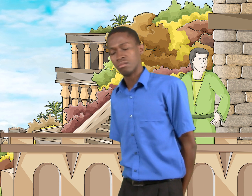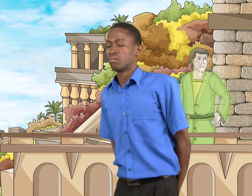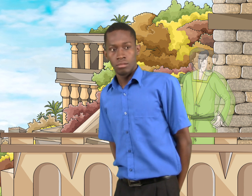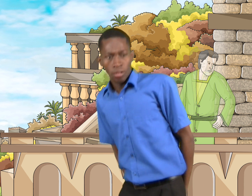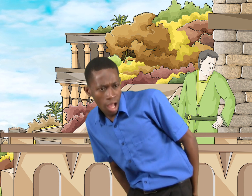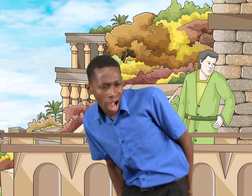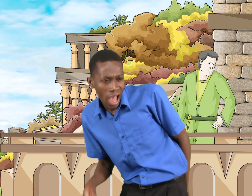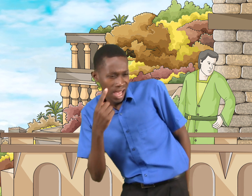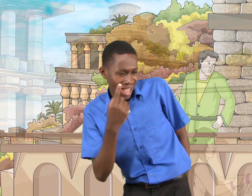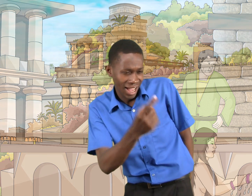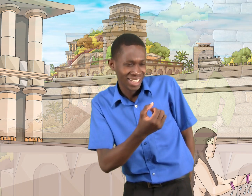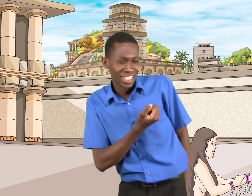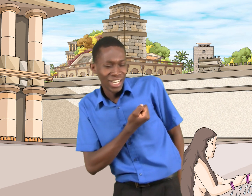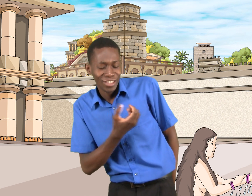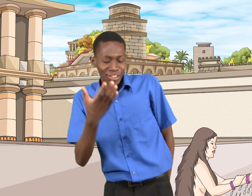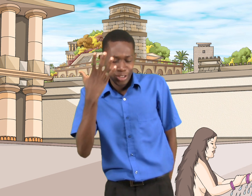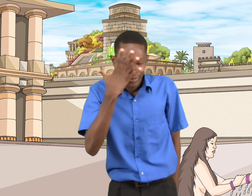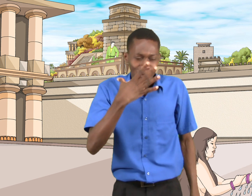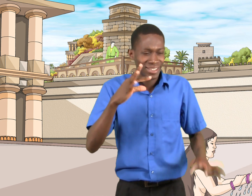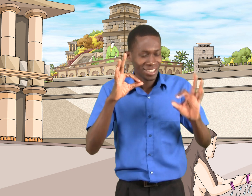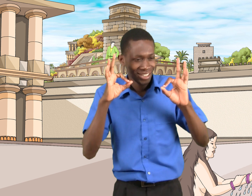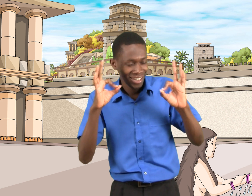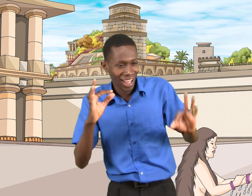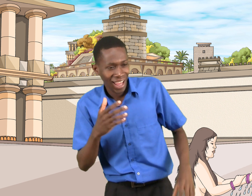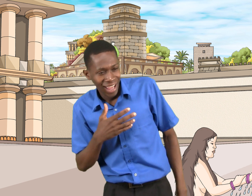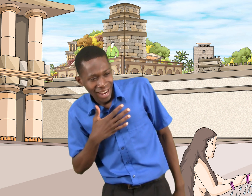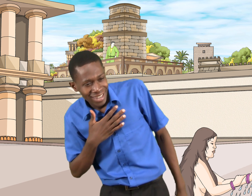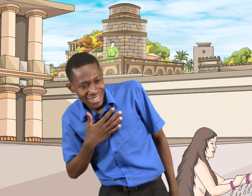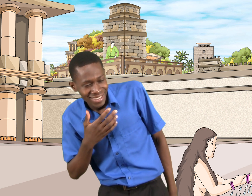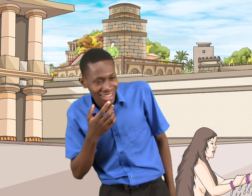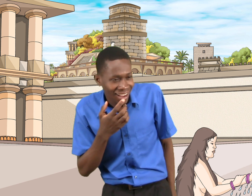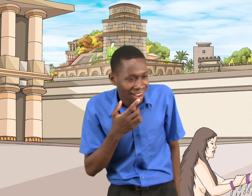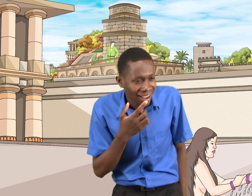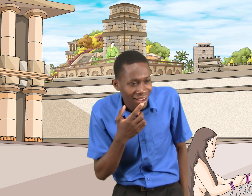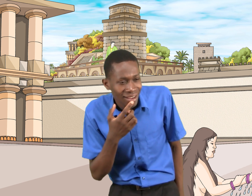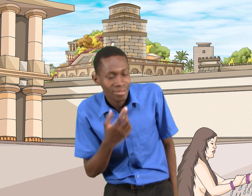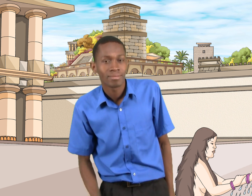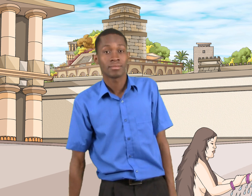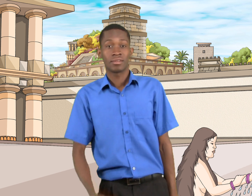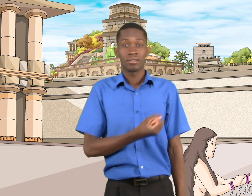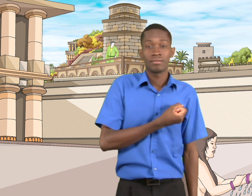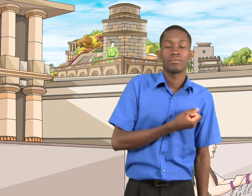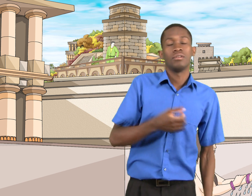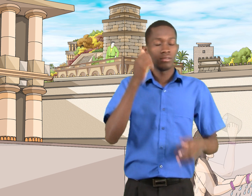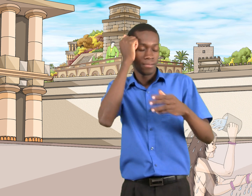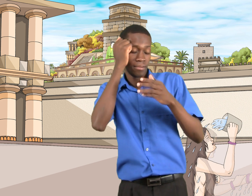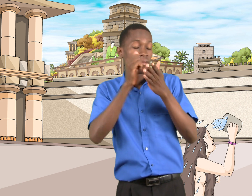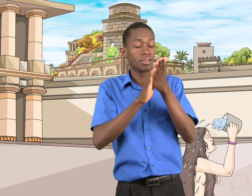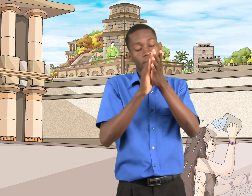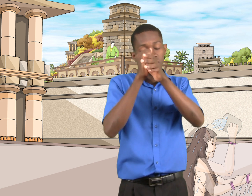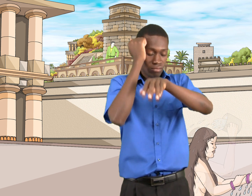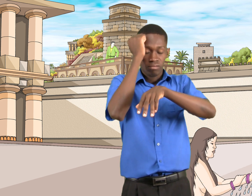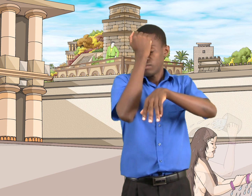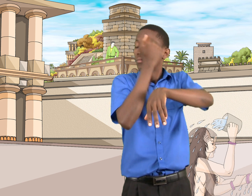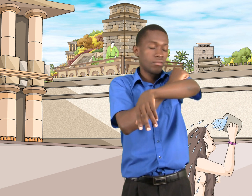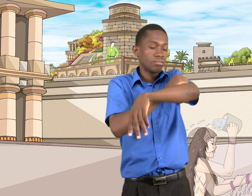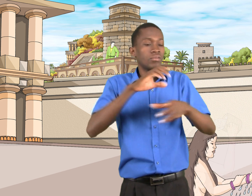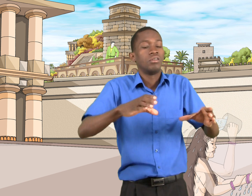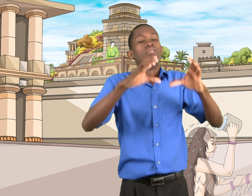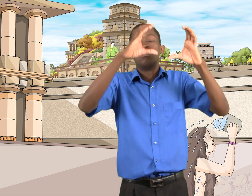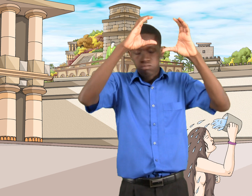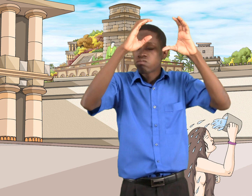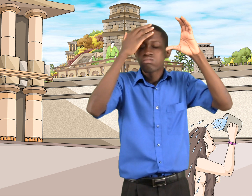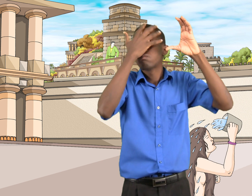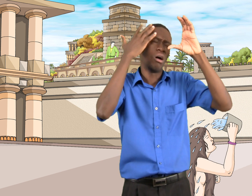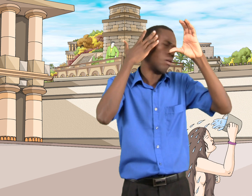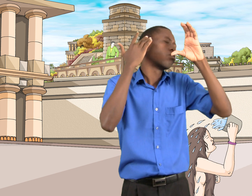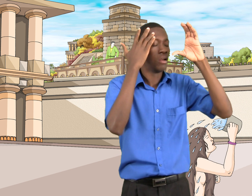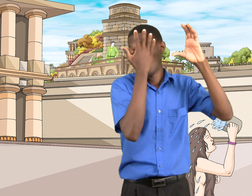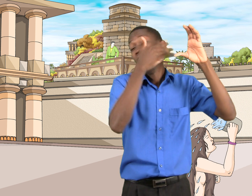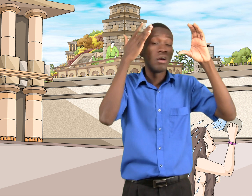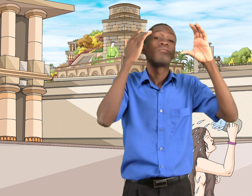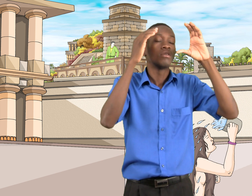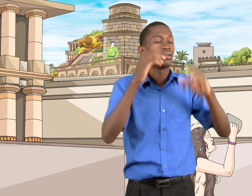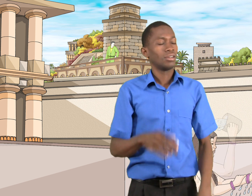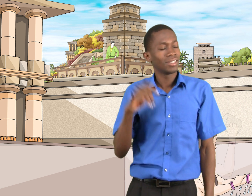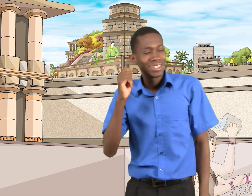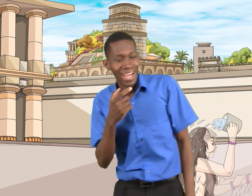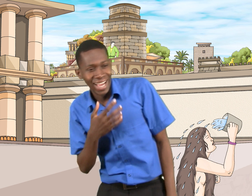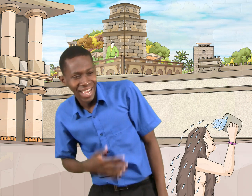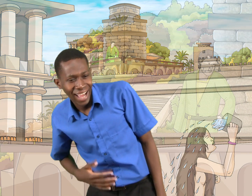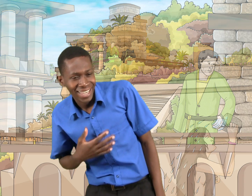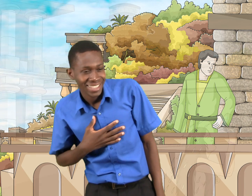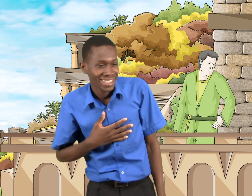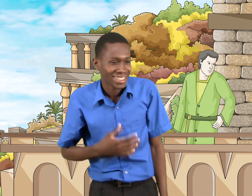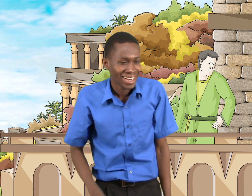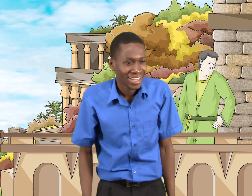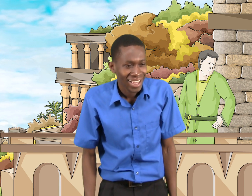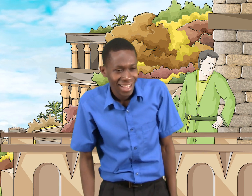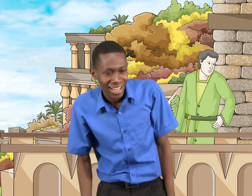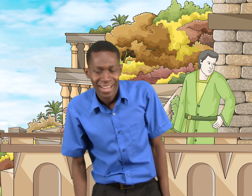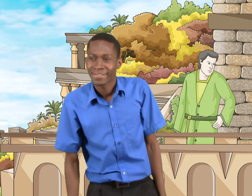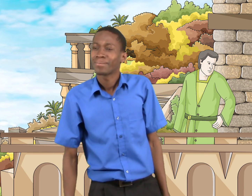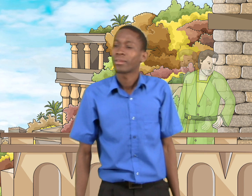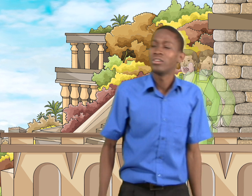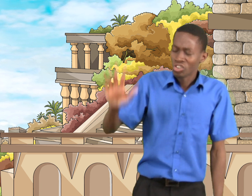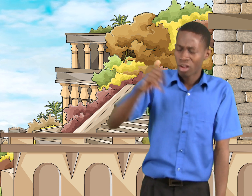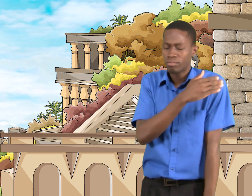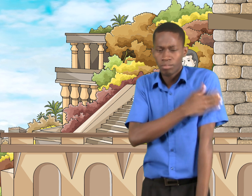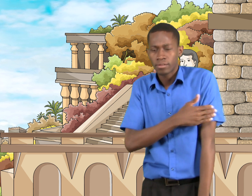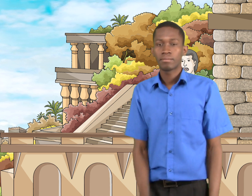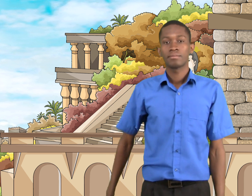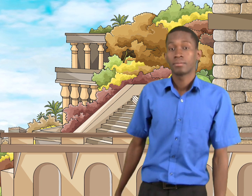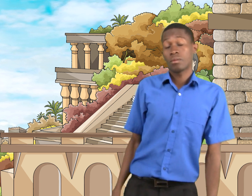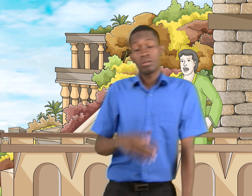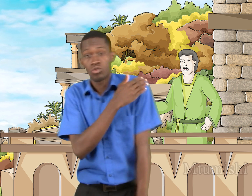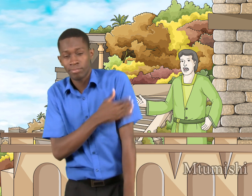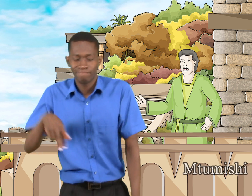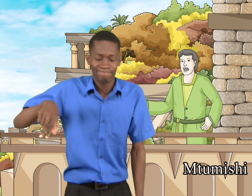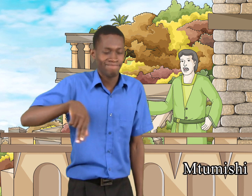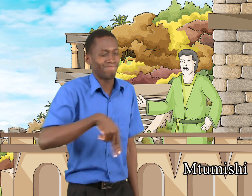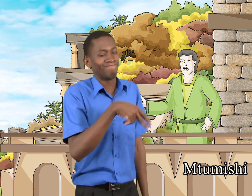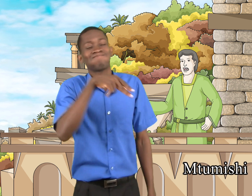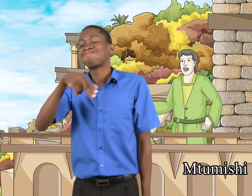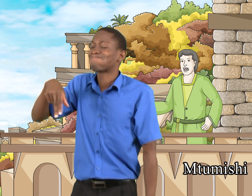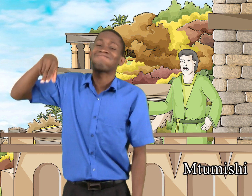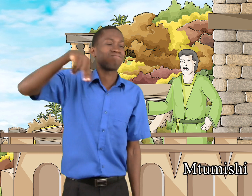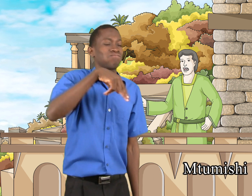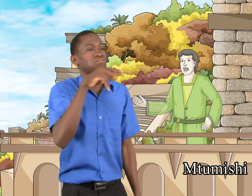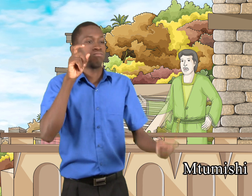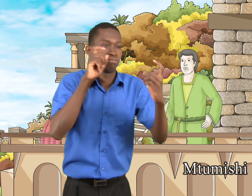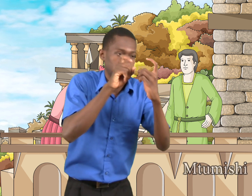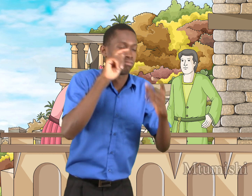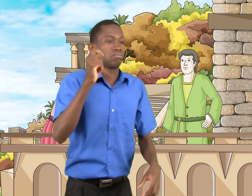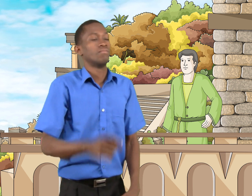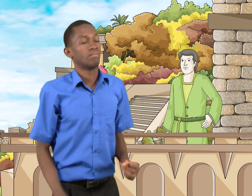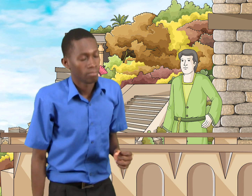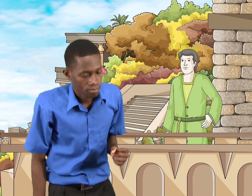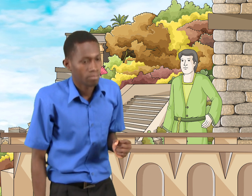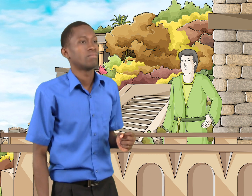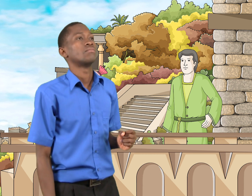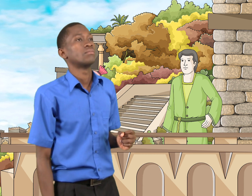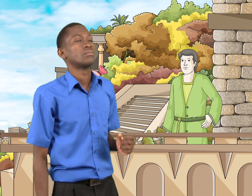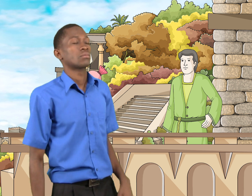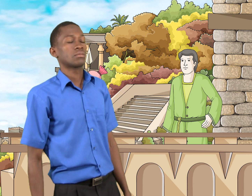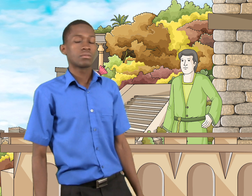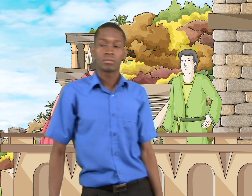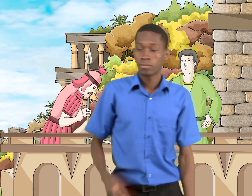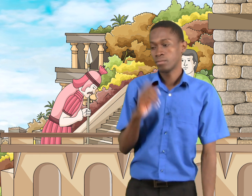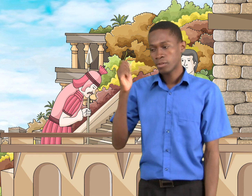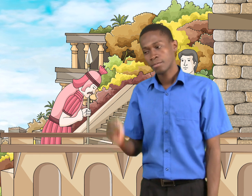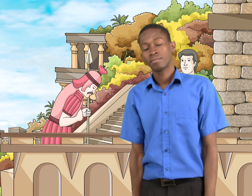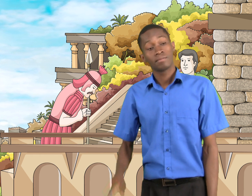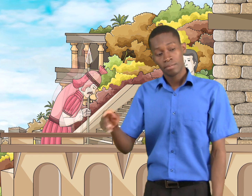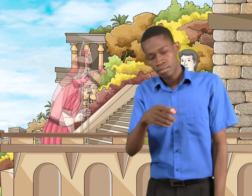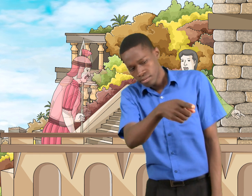And from the roof he saw a woman bathing—a very beautiful woman.